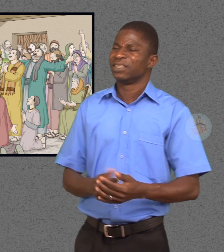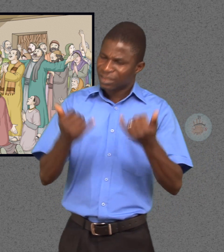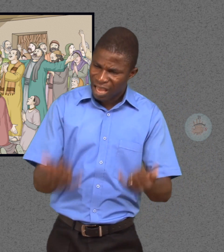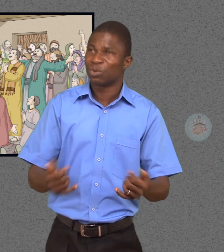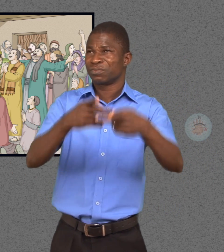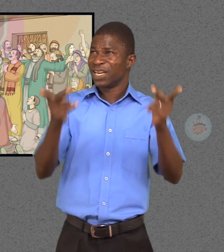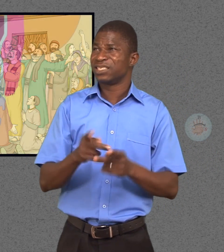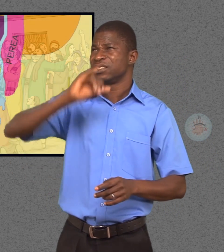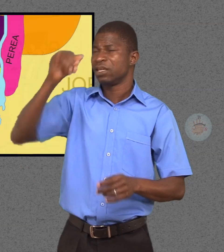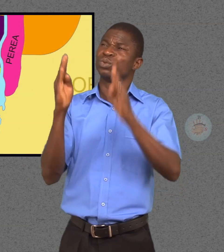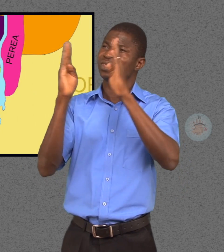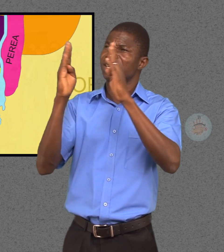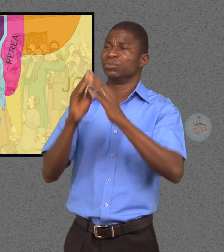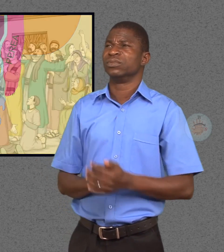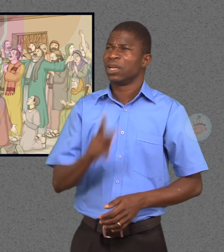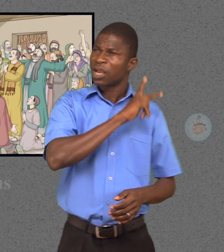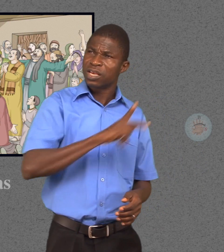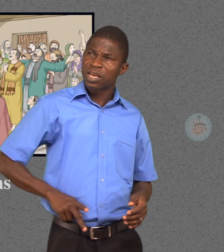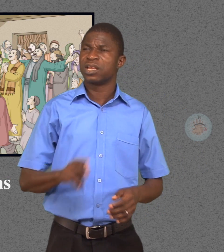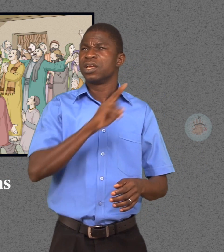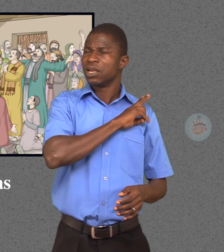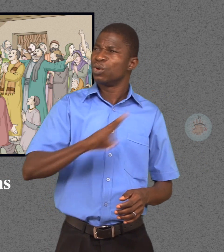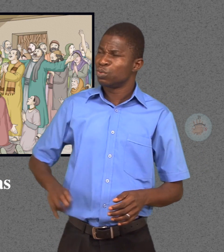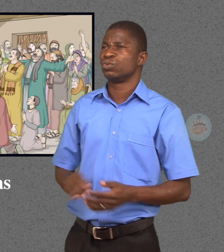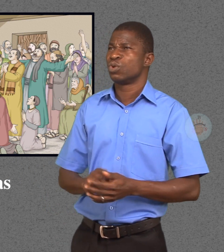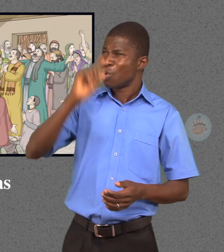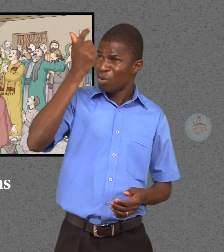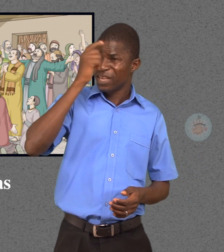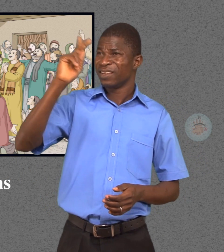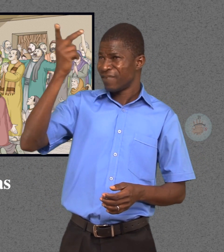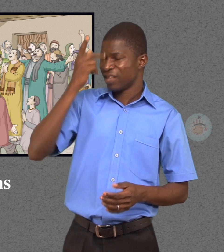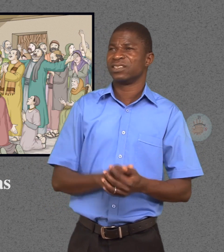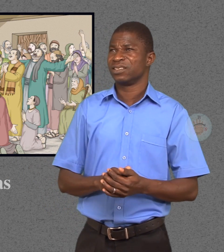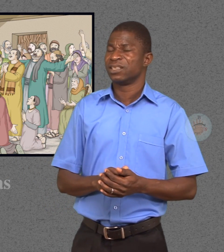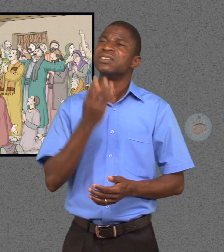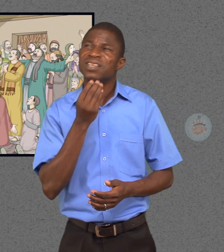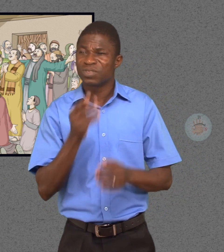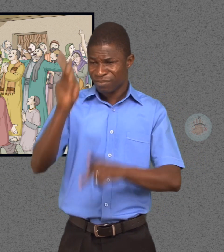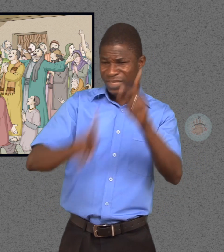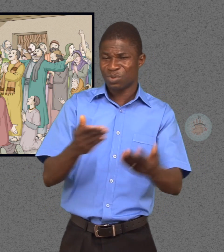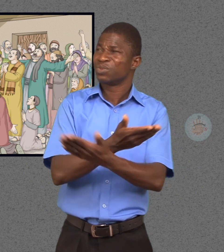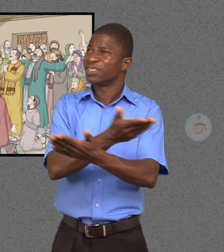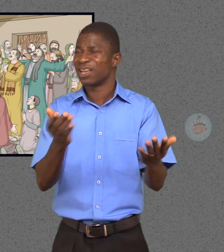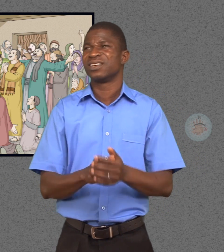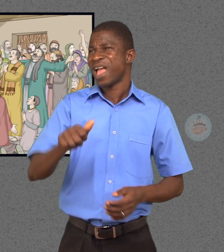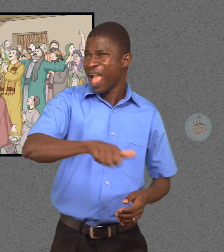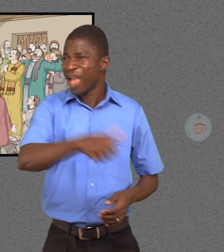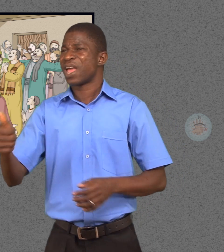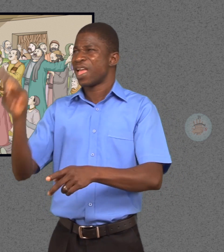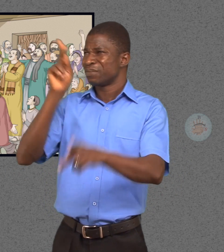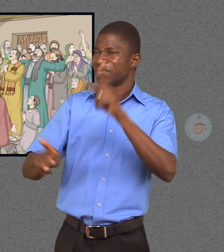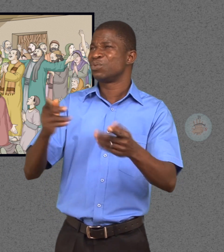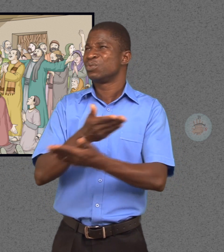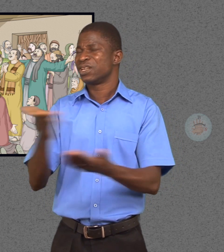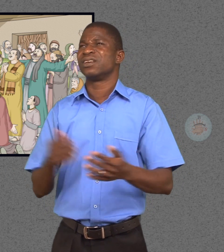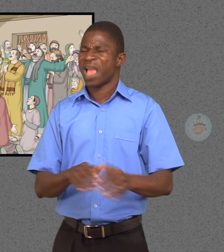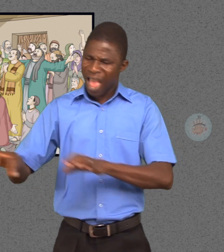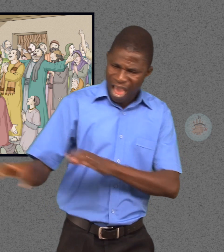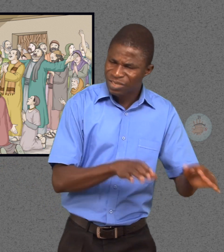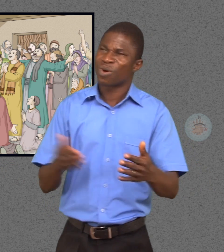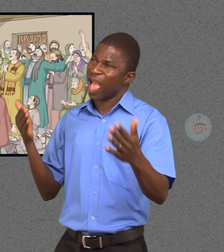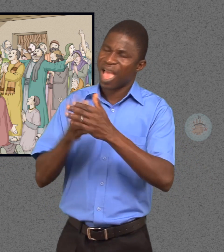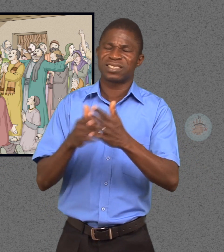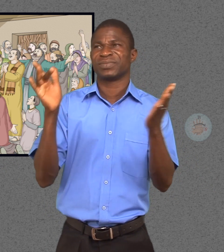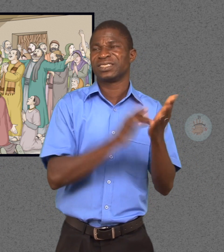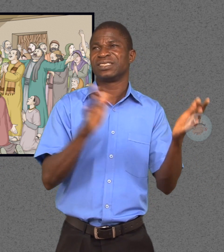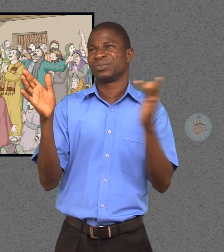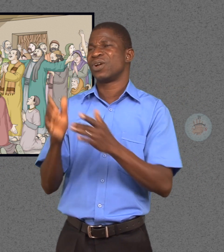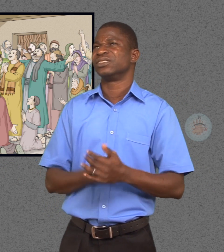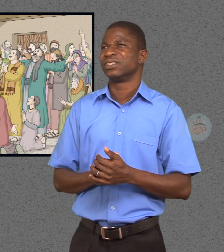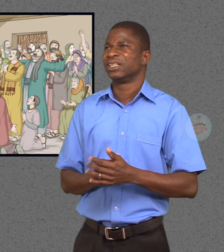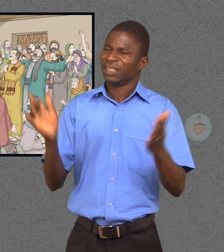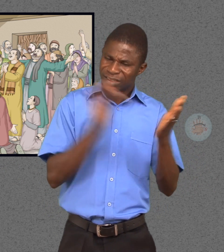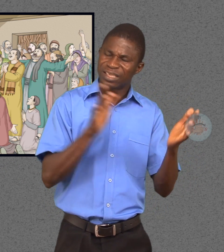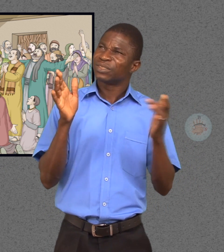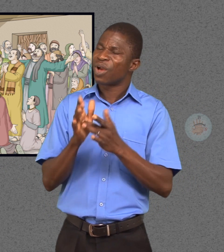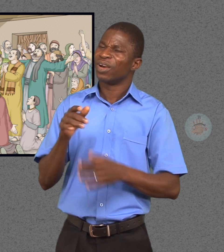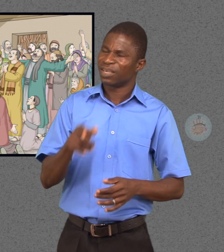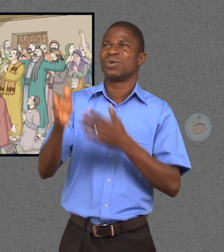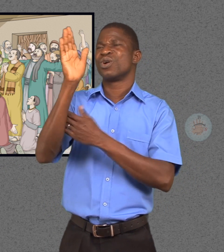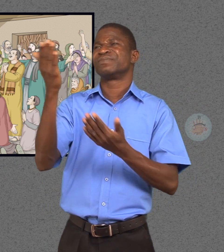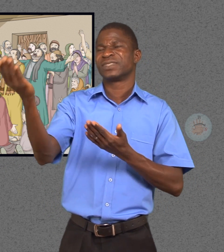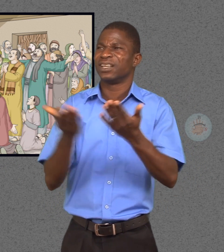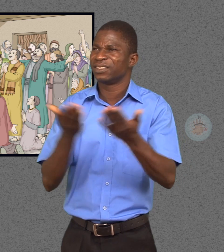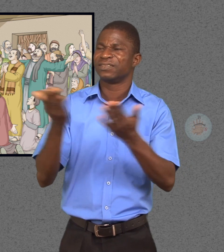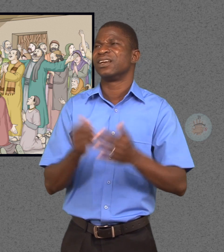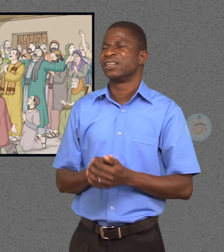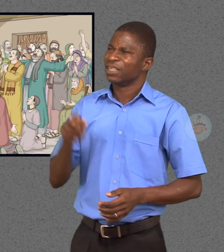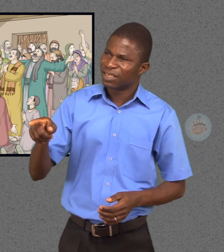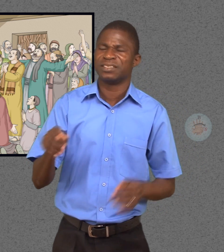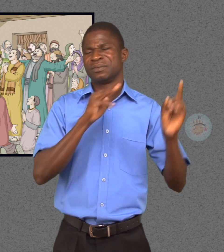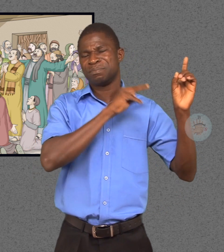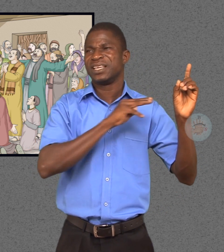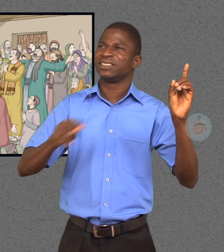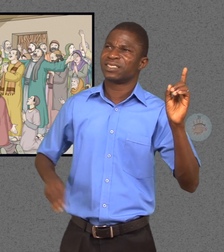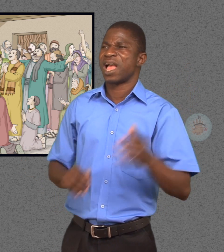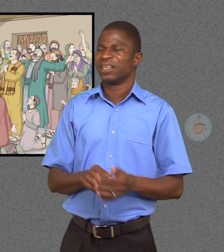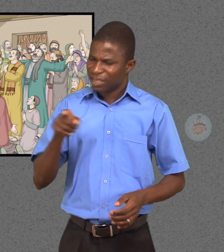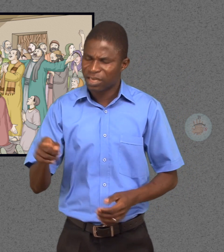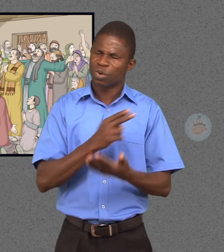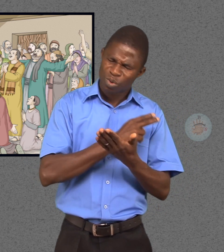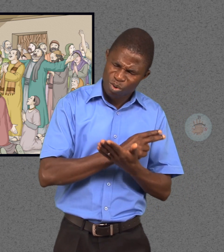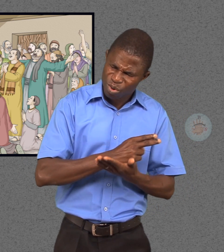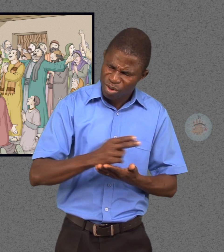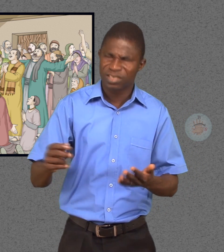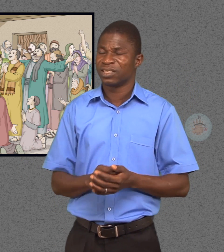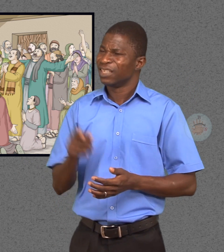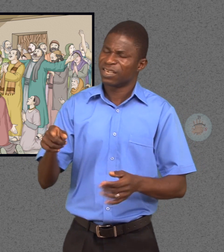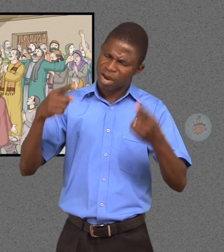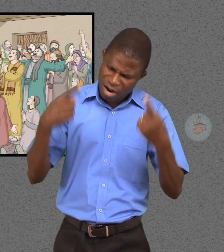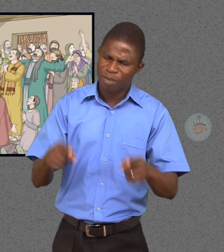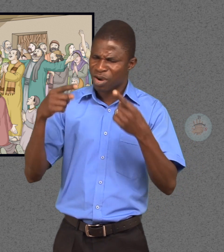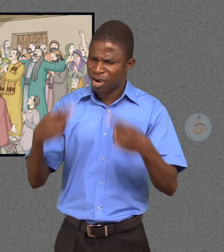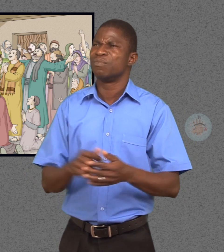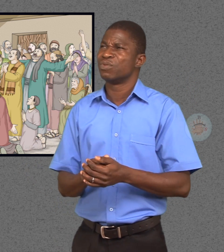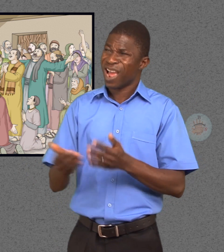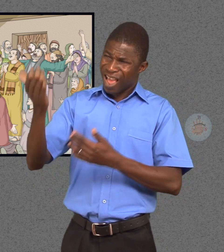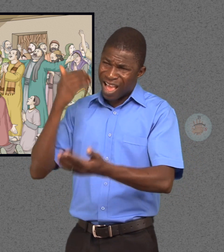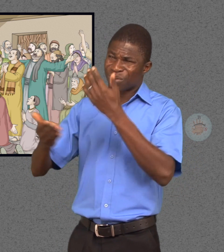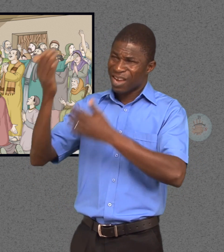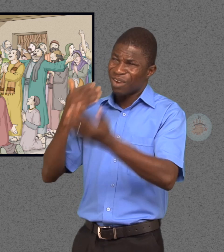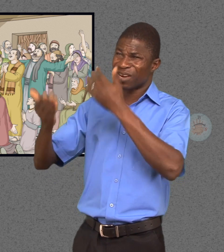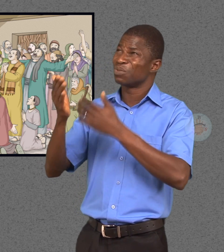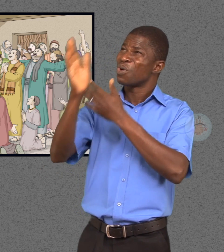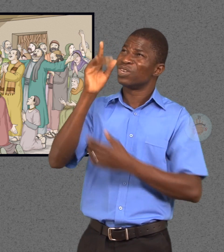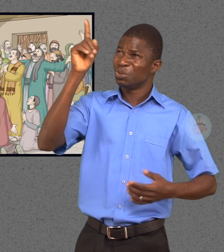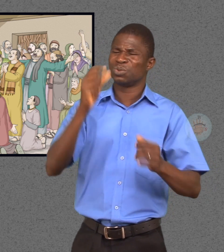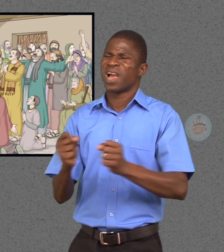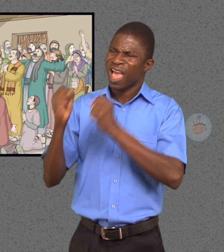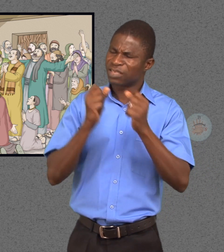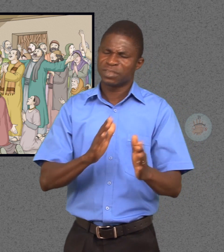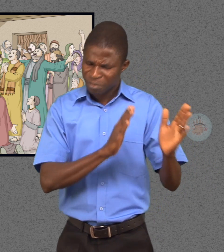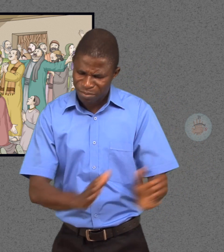In fact, this is the very city where Herod and Pontius Pilate conspired with the Gentiles and the people of Israel against Your holy servant Jesus, whom You anointed.